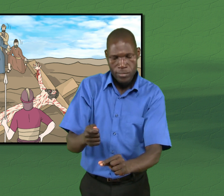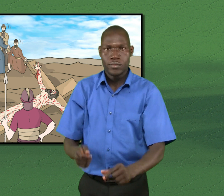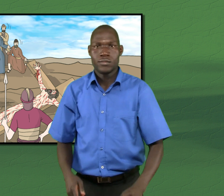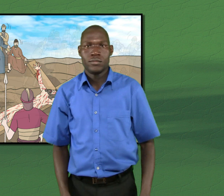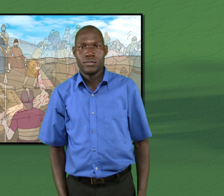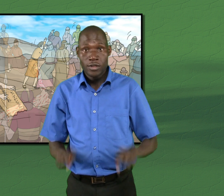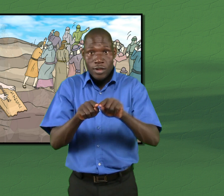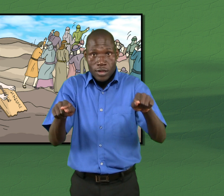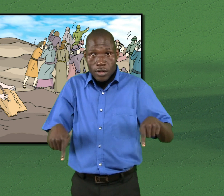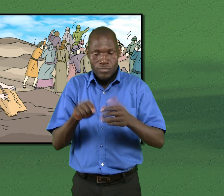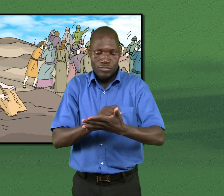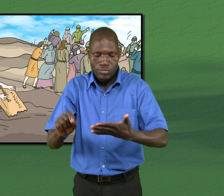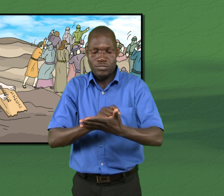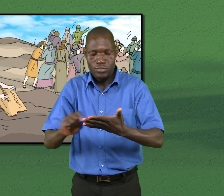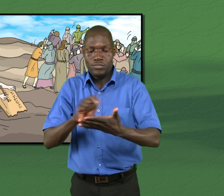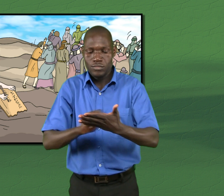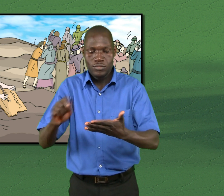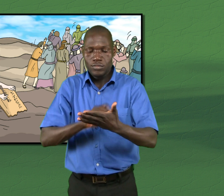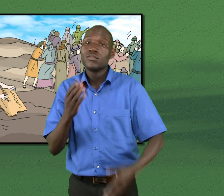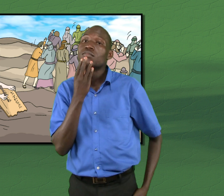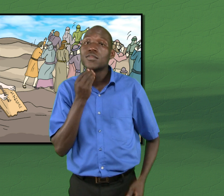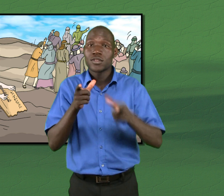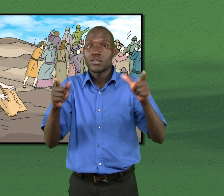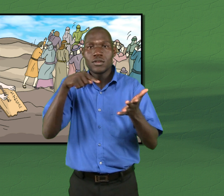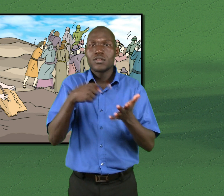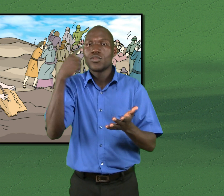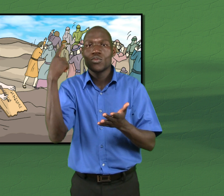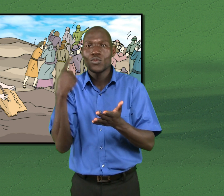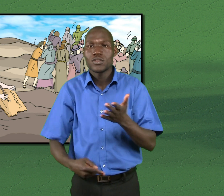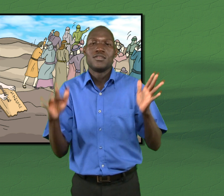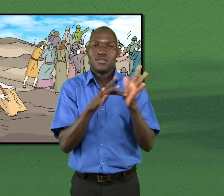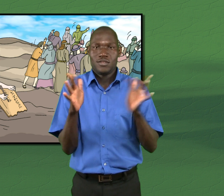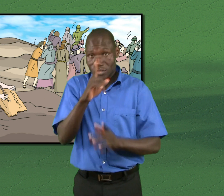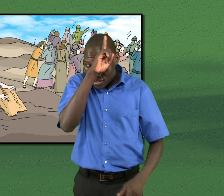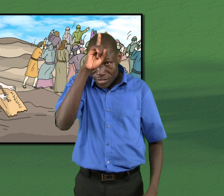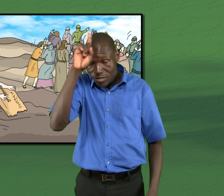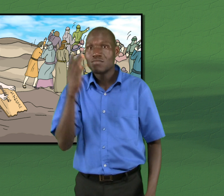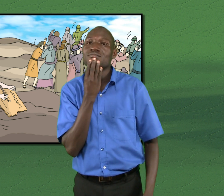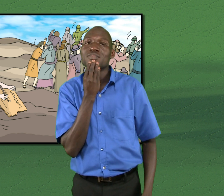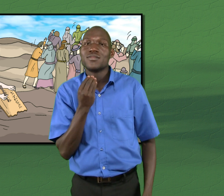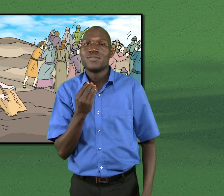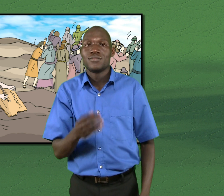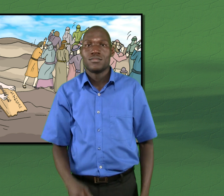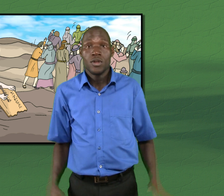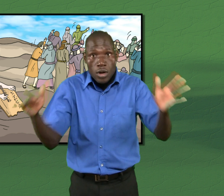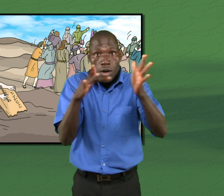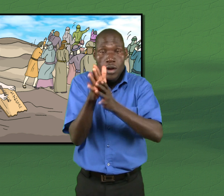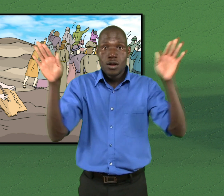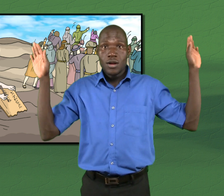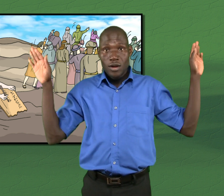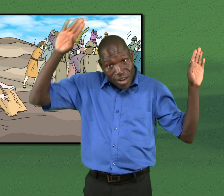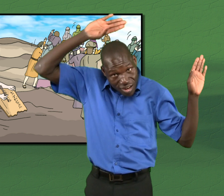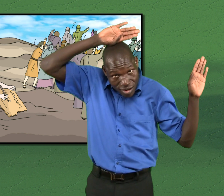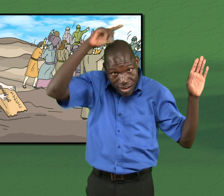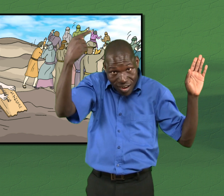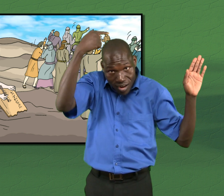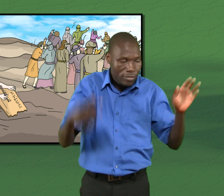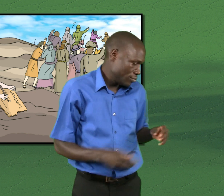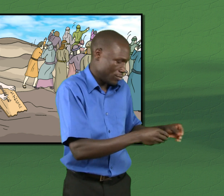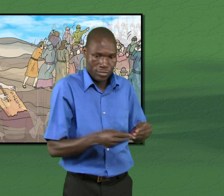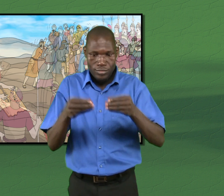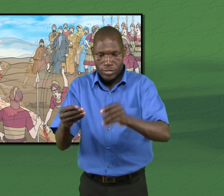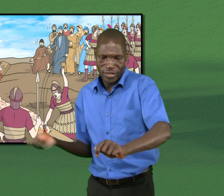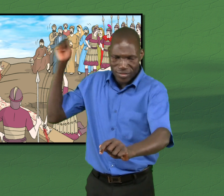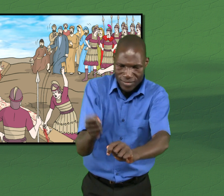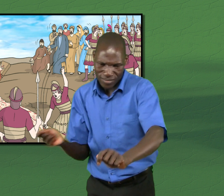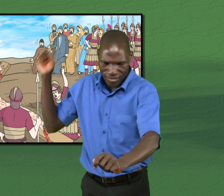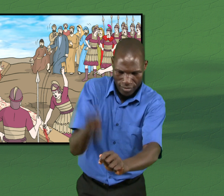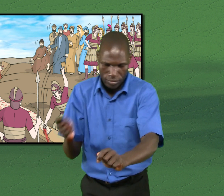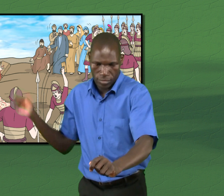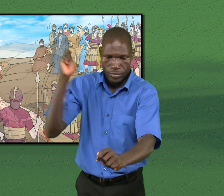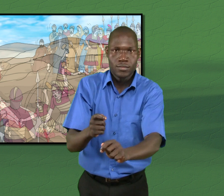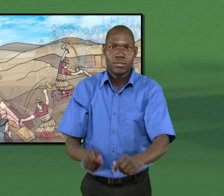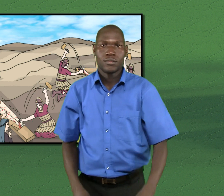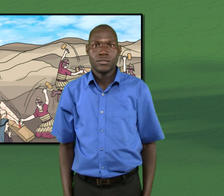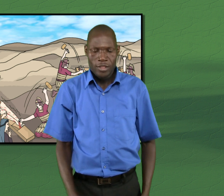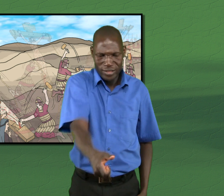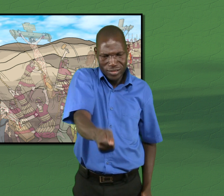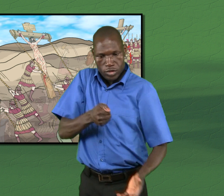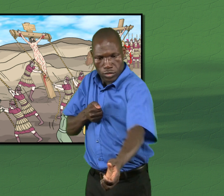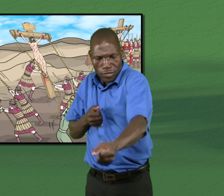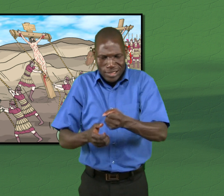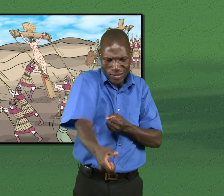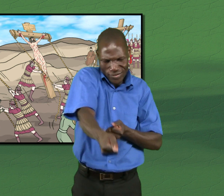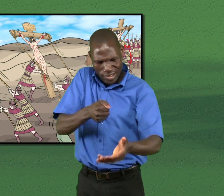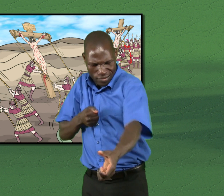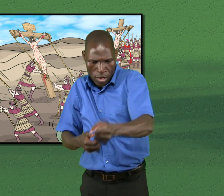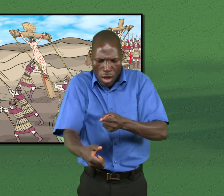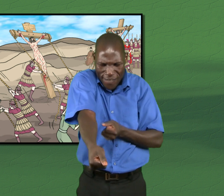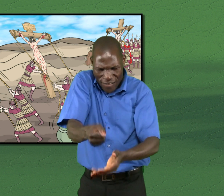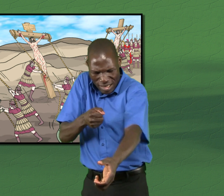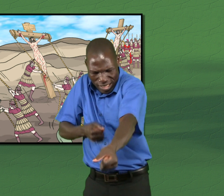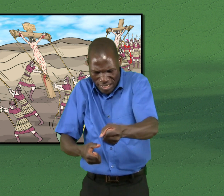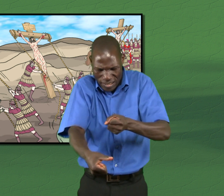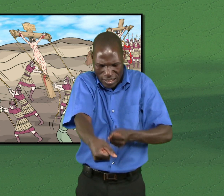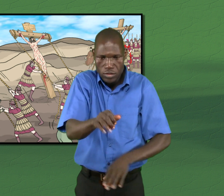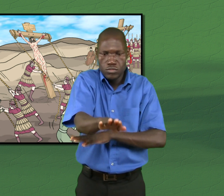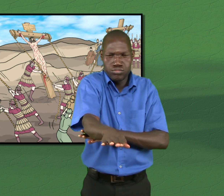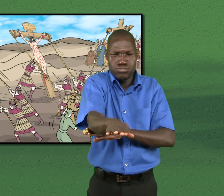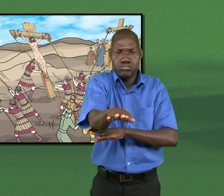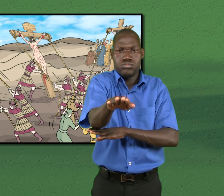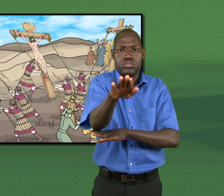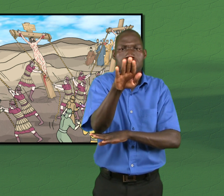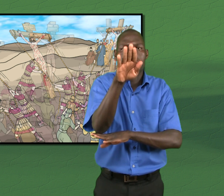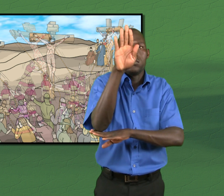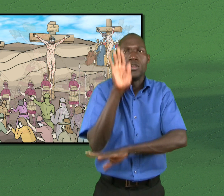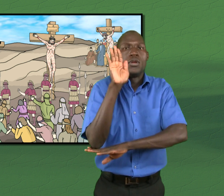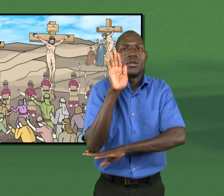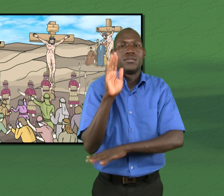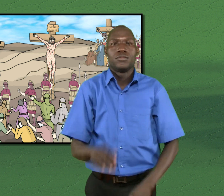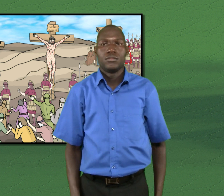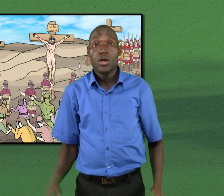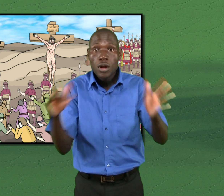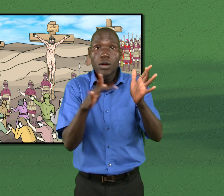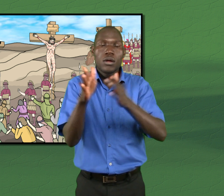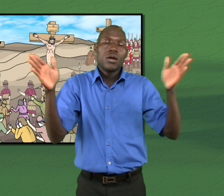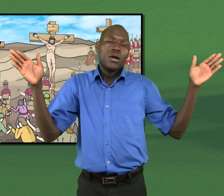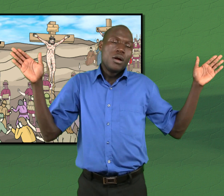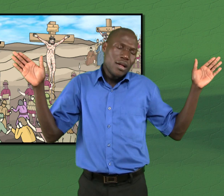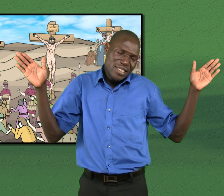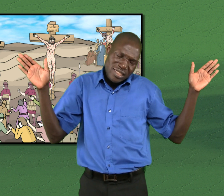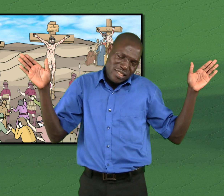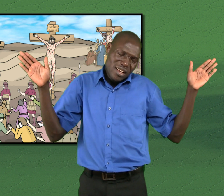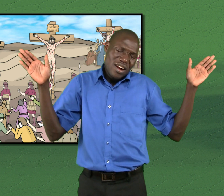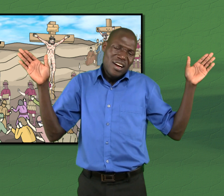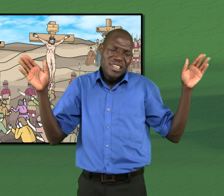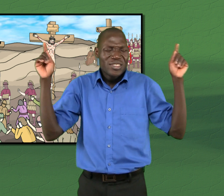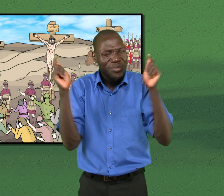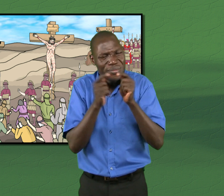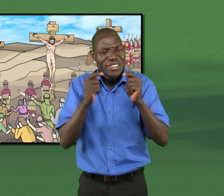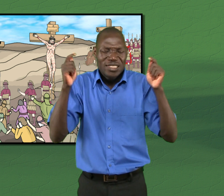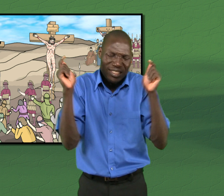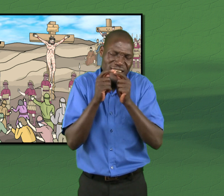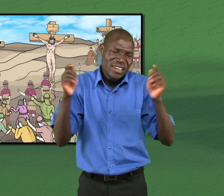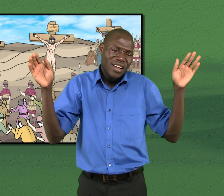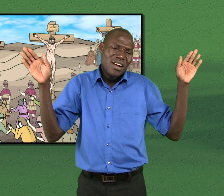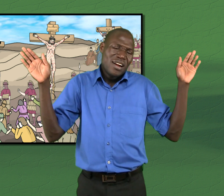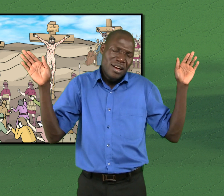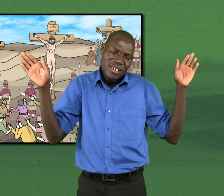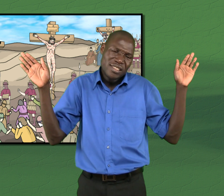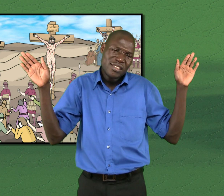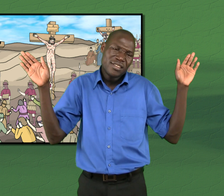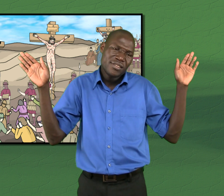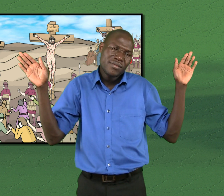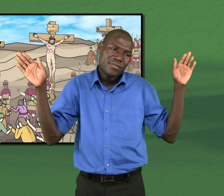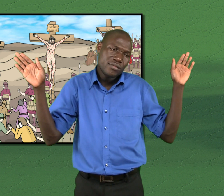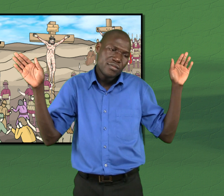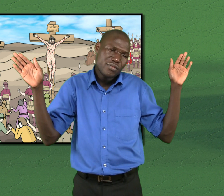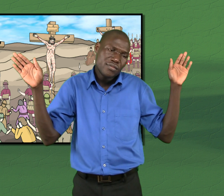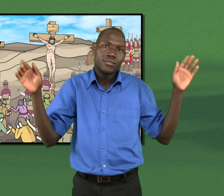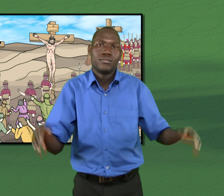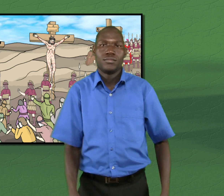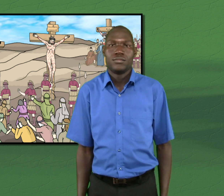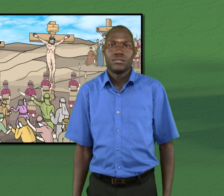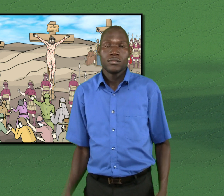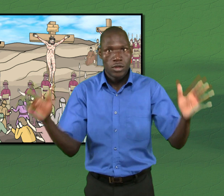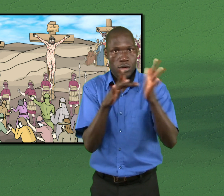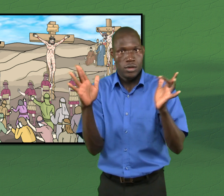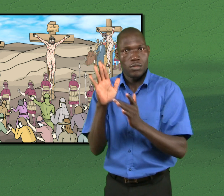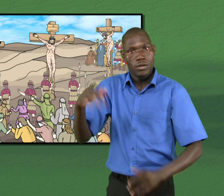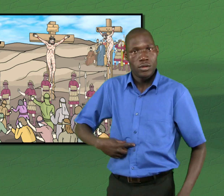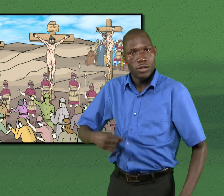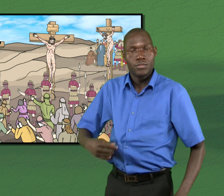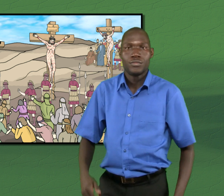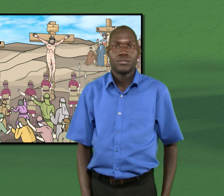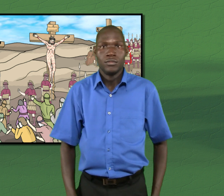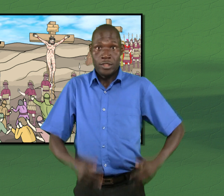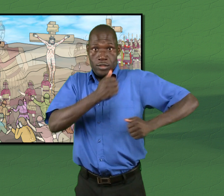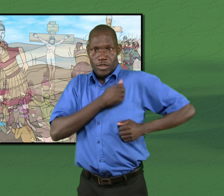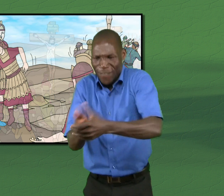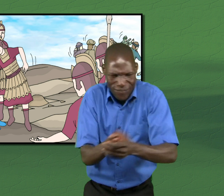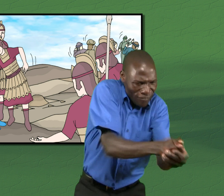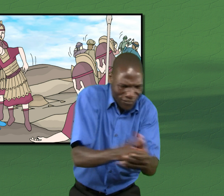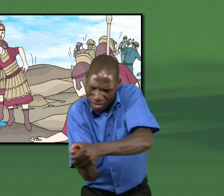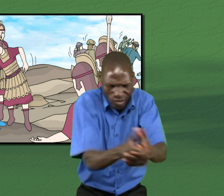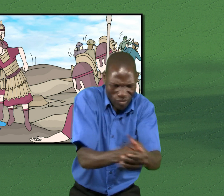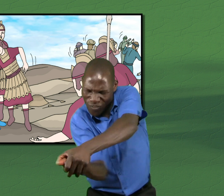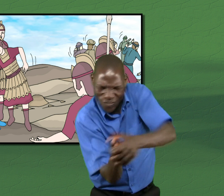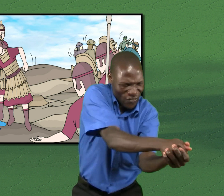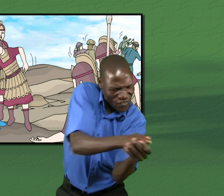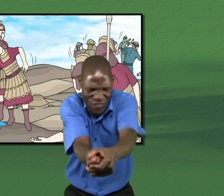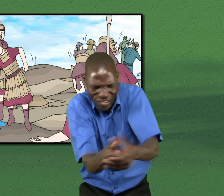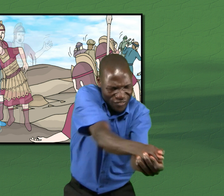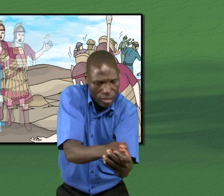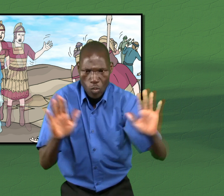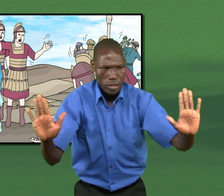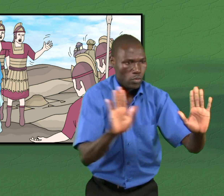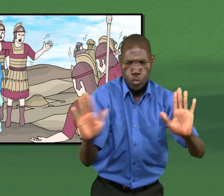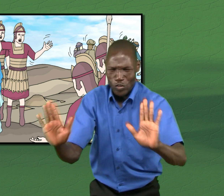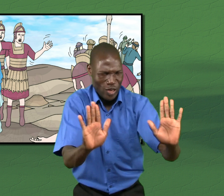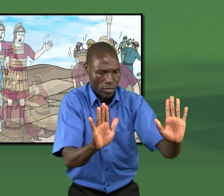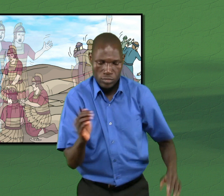Above His head they posted the written charge against Him: THIS IS JESUS, THE KING OF THE JEWS.